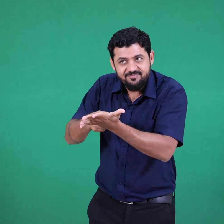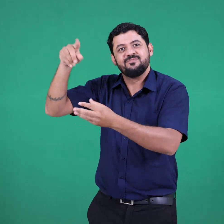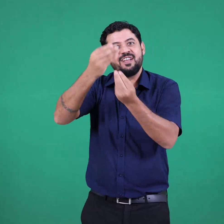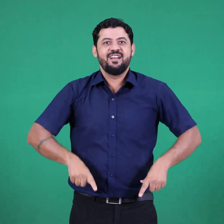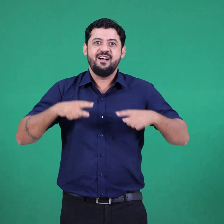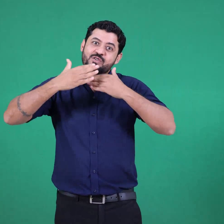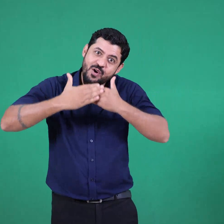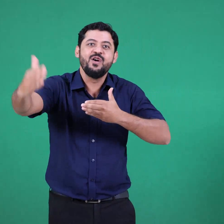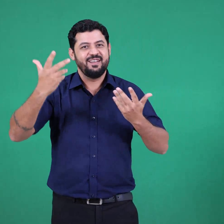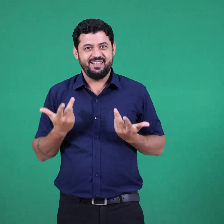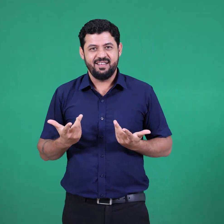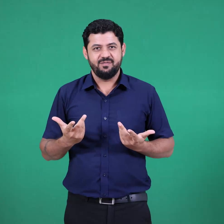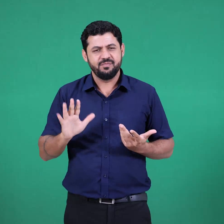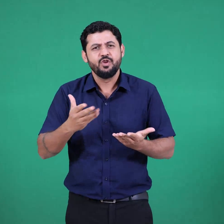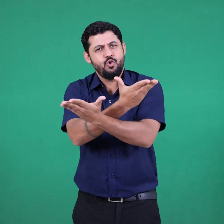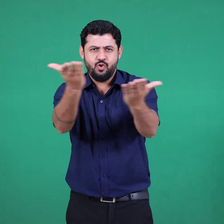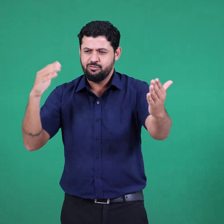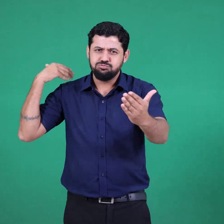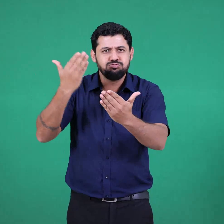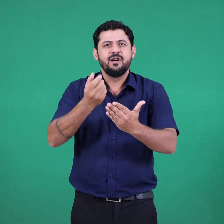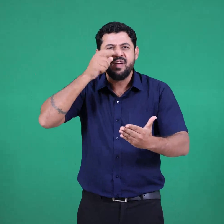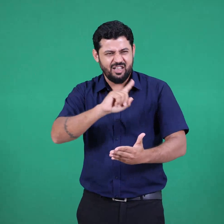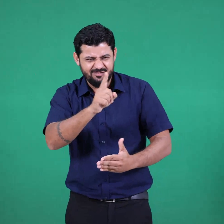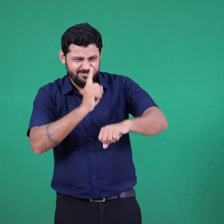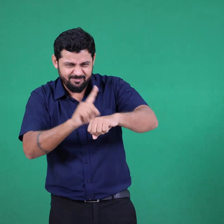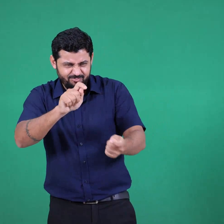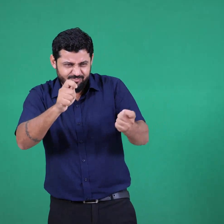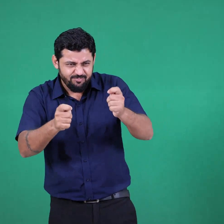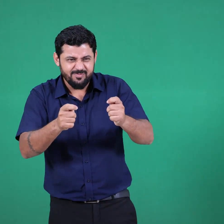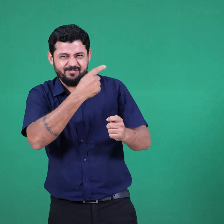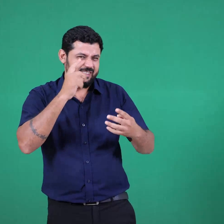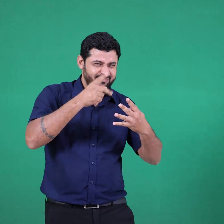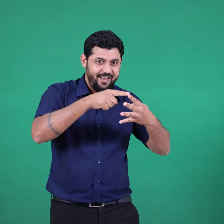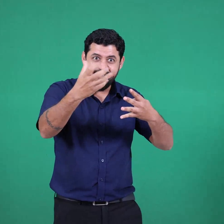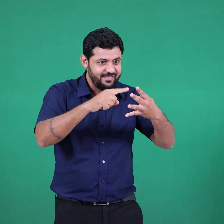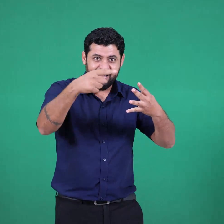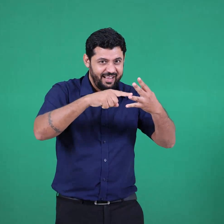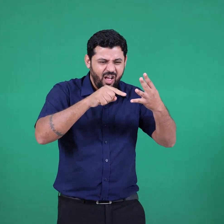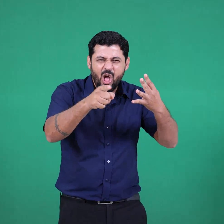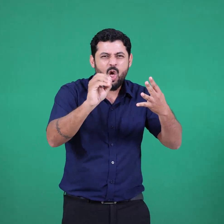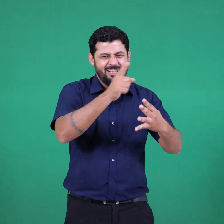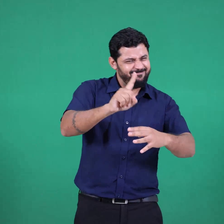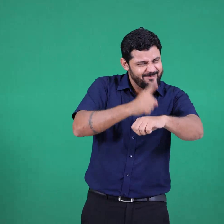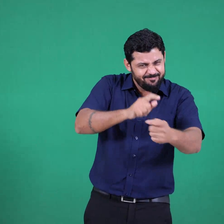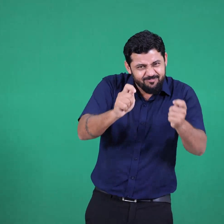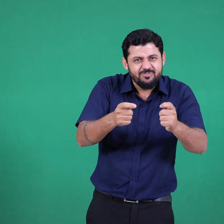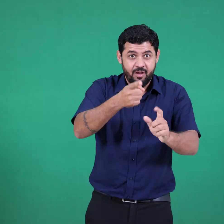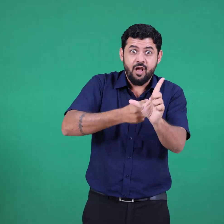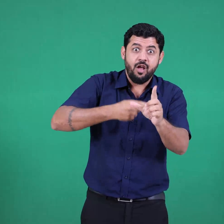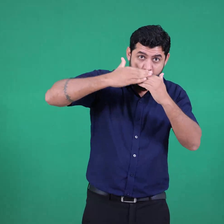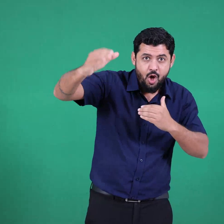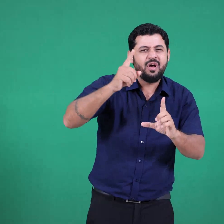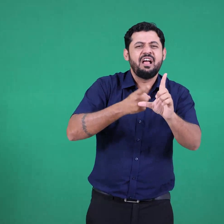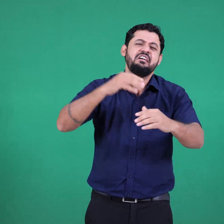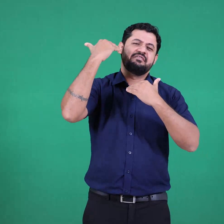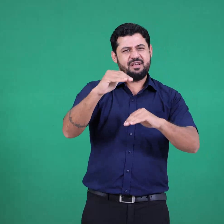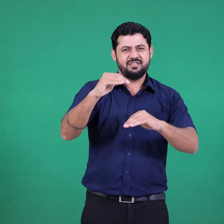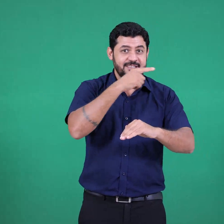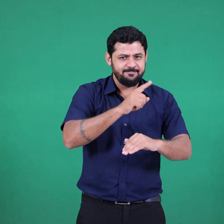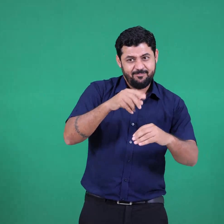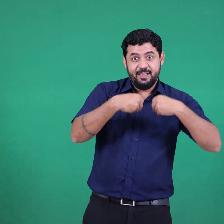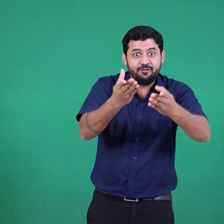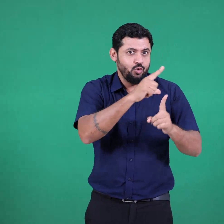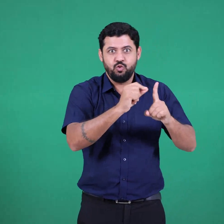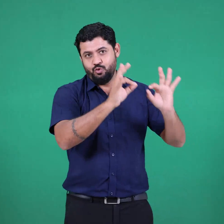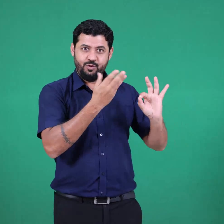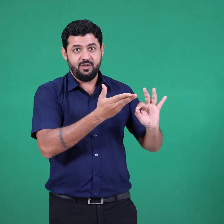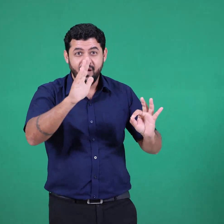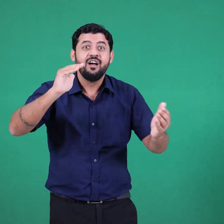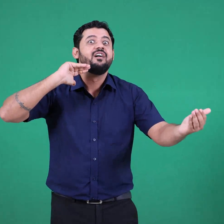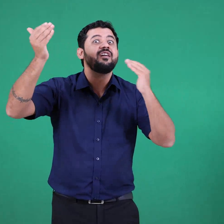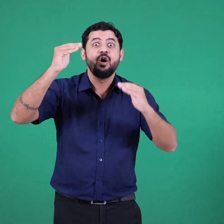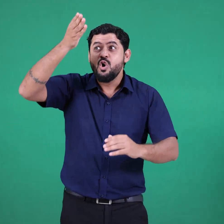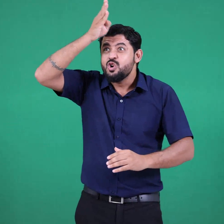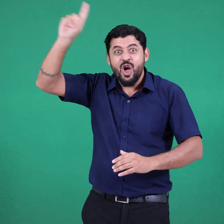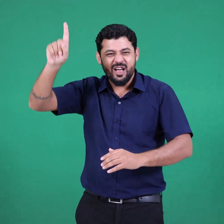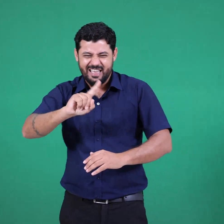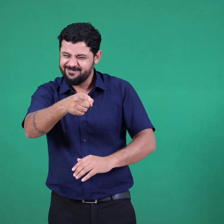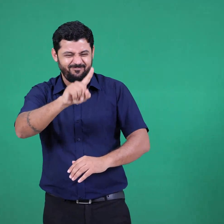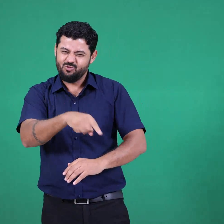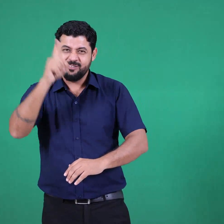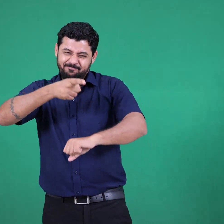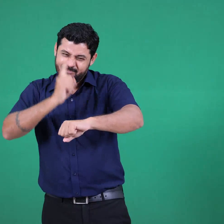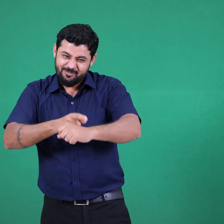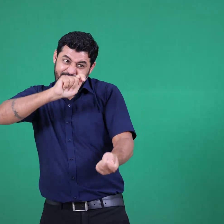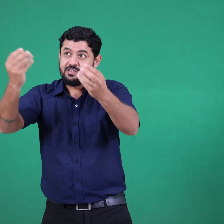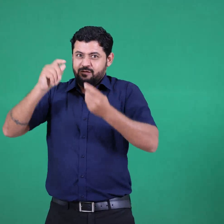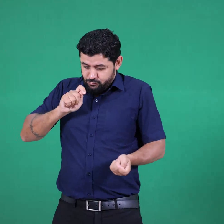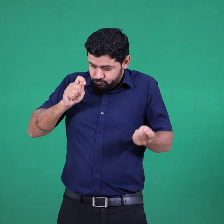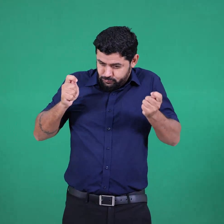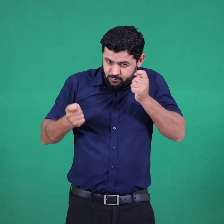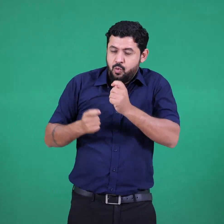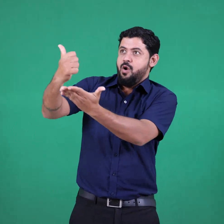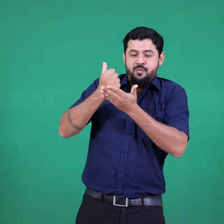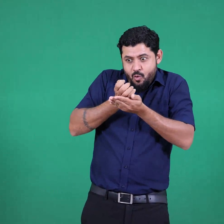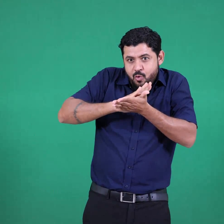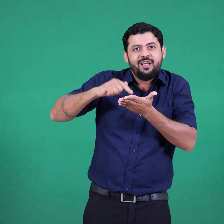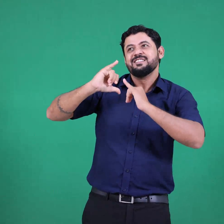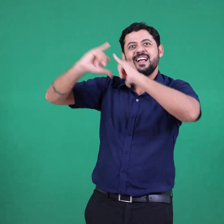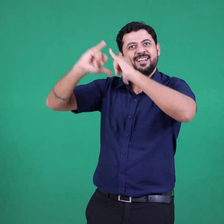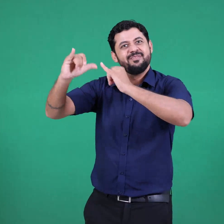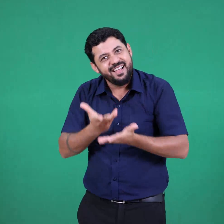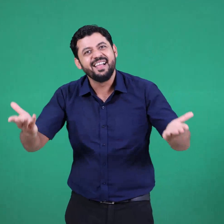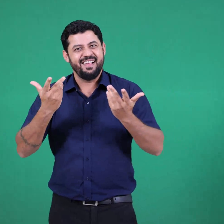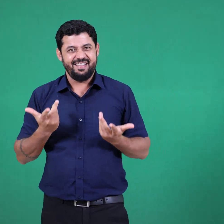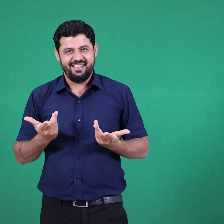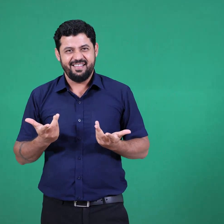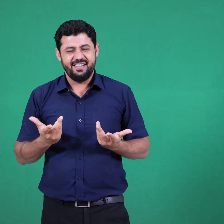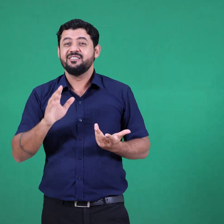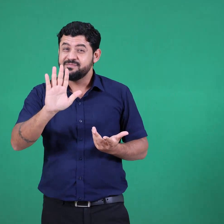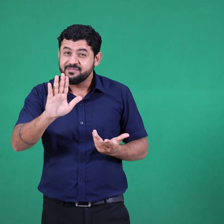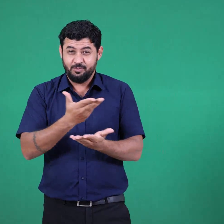Our fathers disciplined us for a short time as they thought best, but God disciplines us for our good, so that we may share in His holiness.